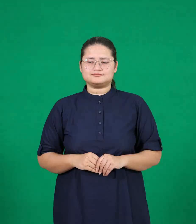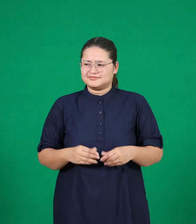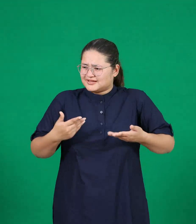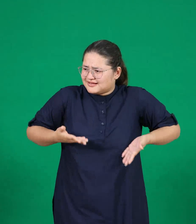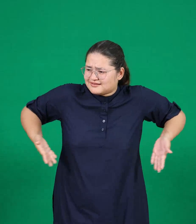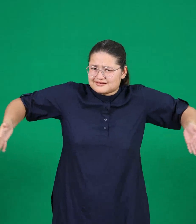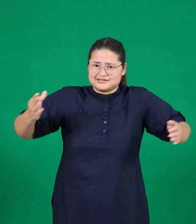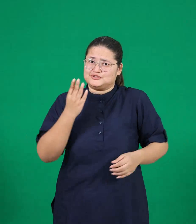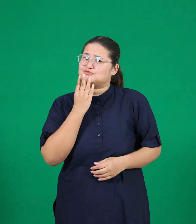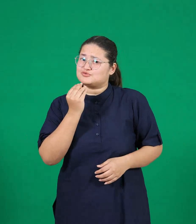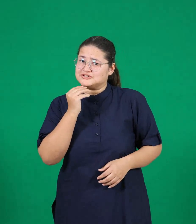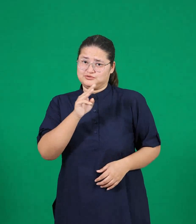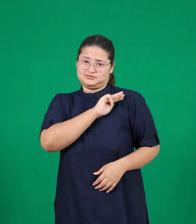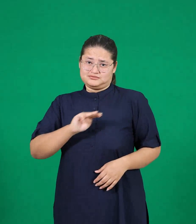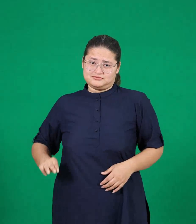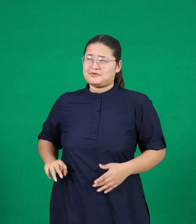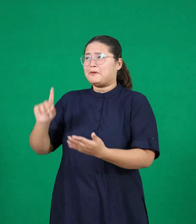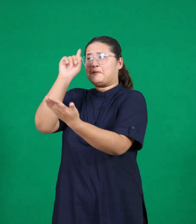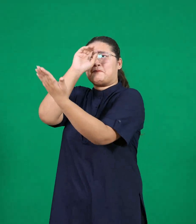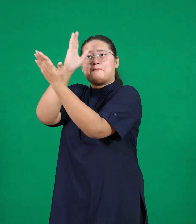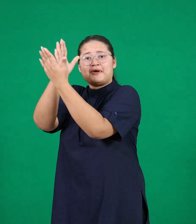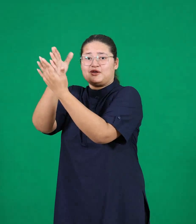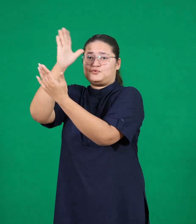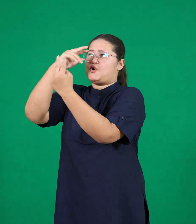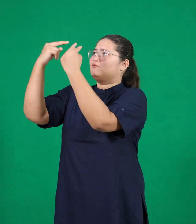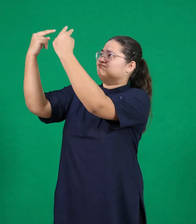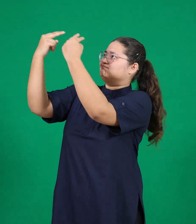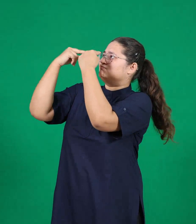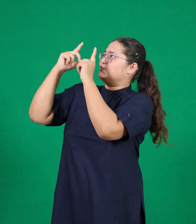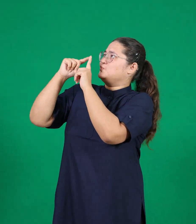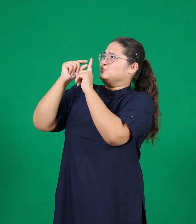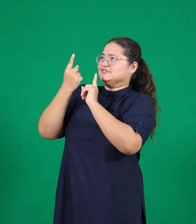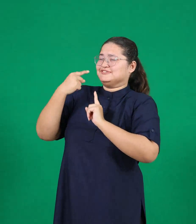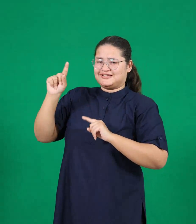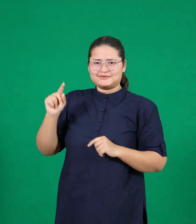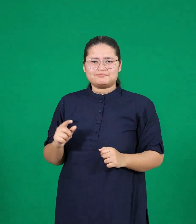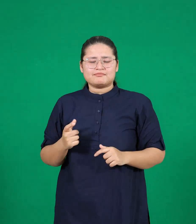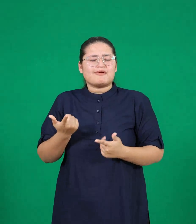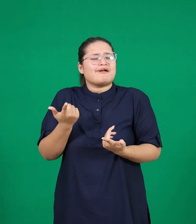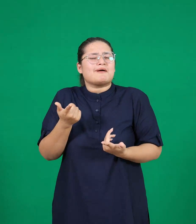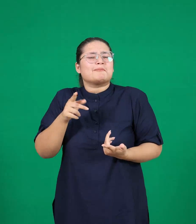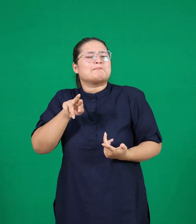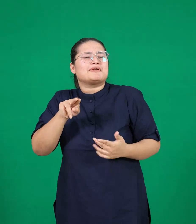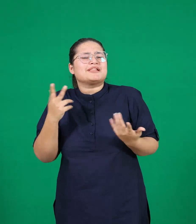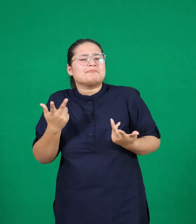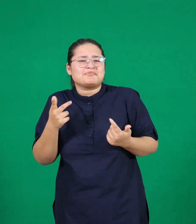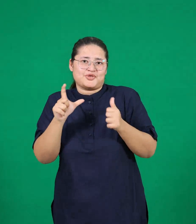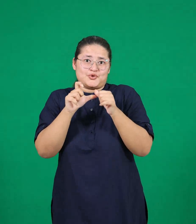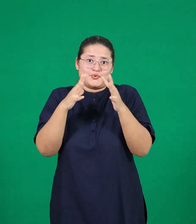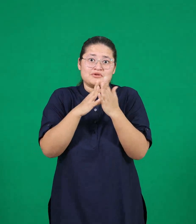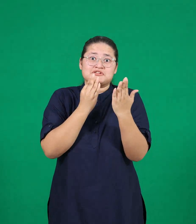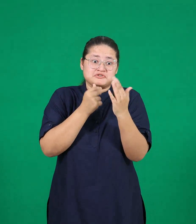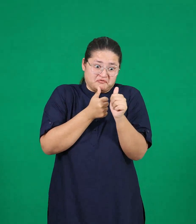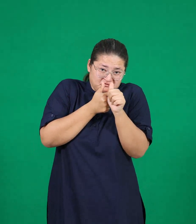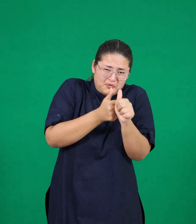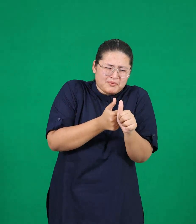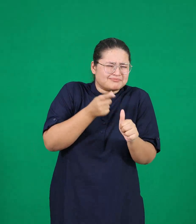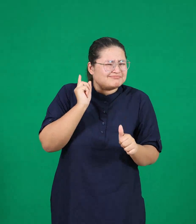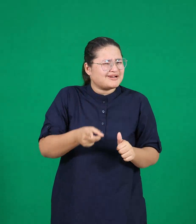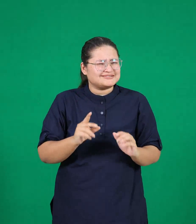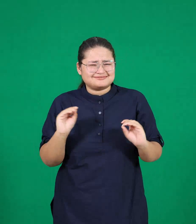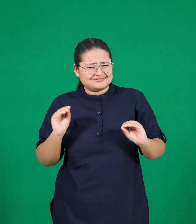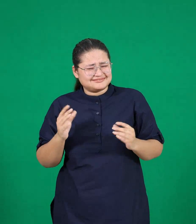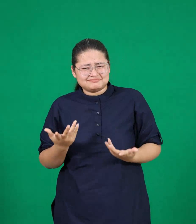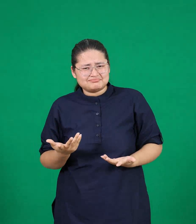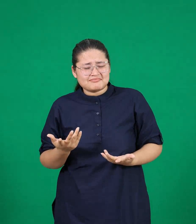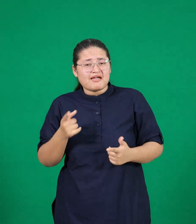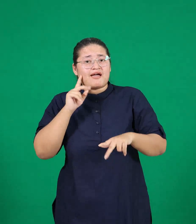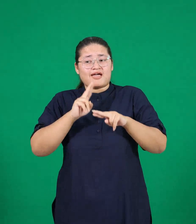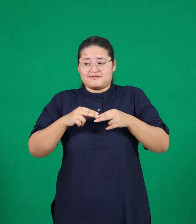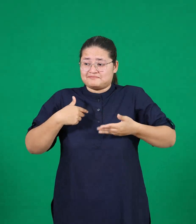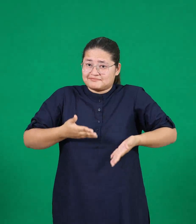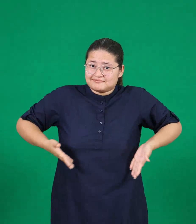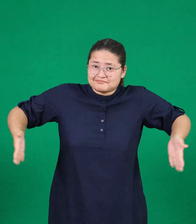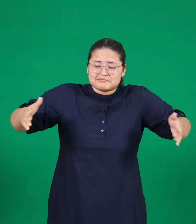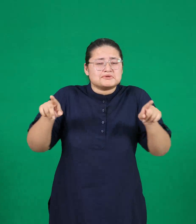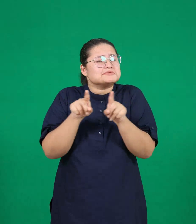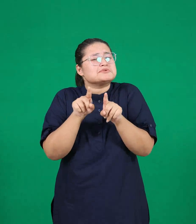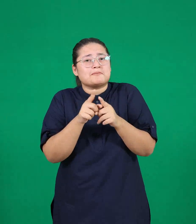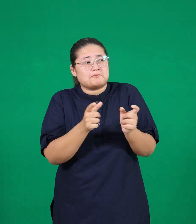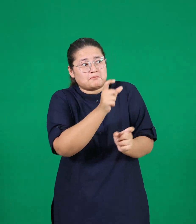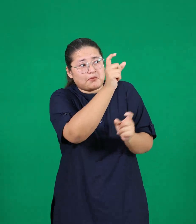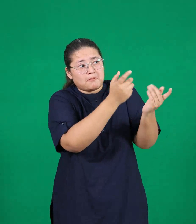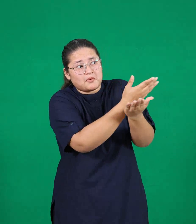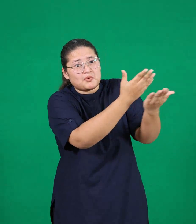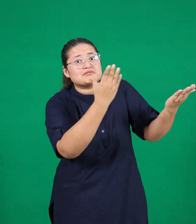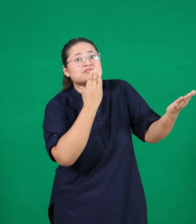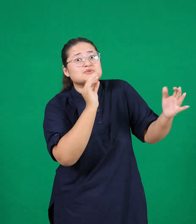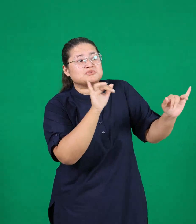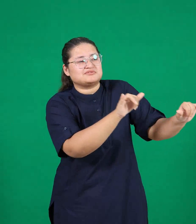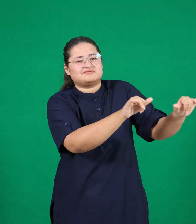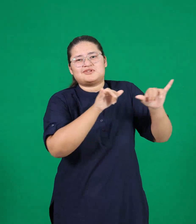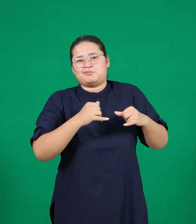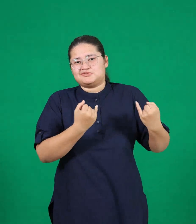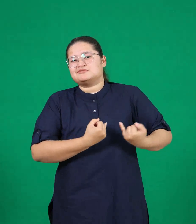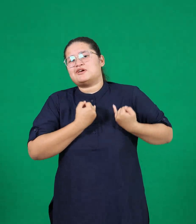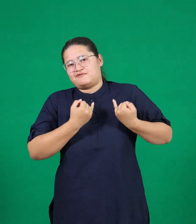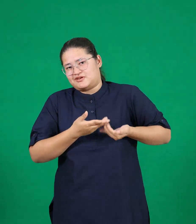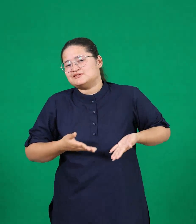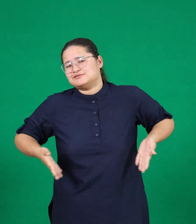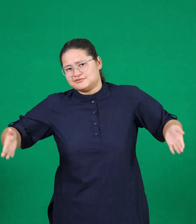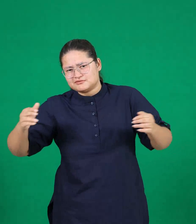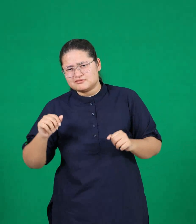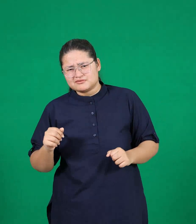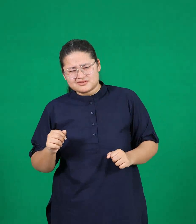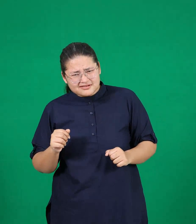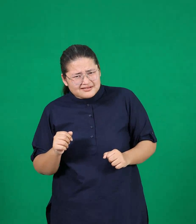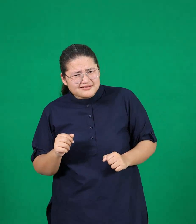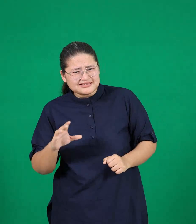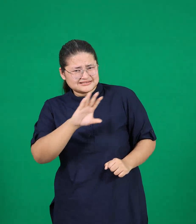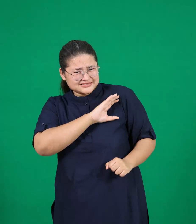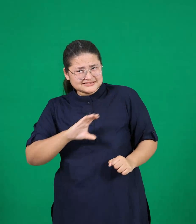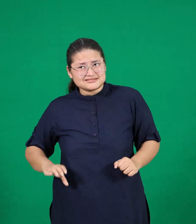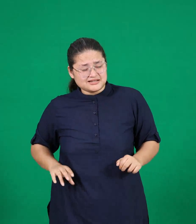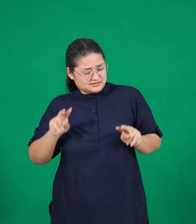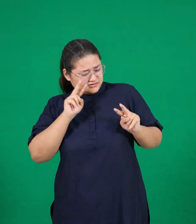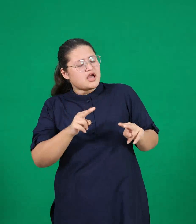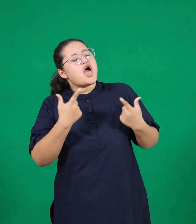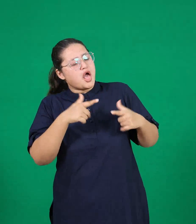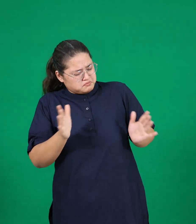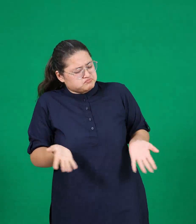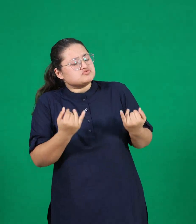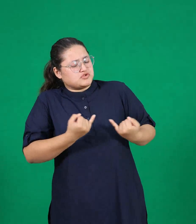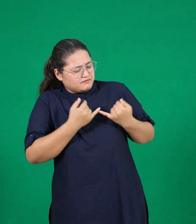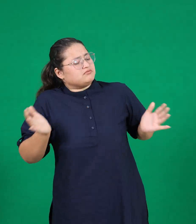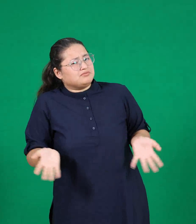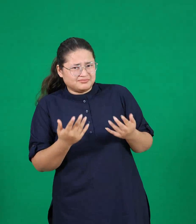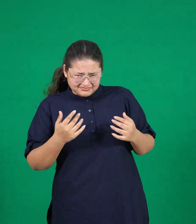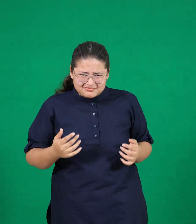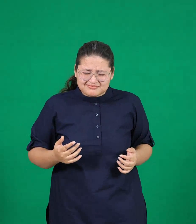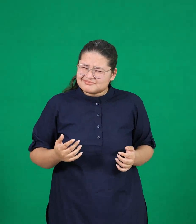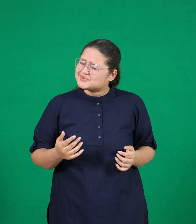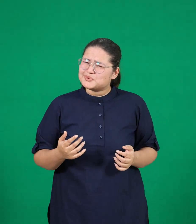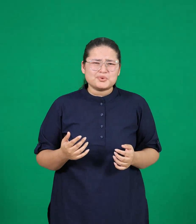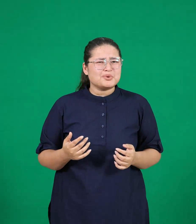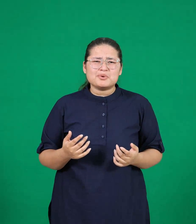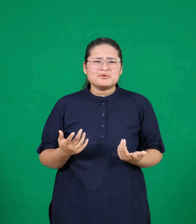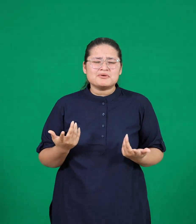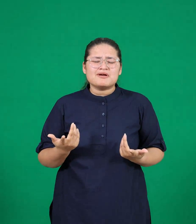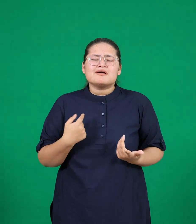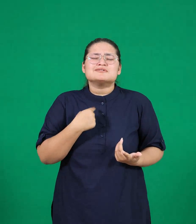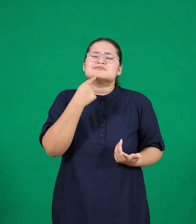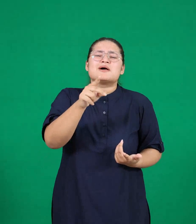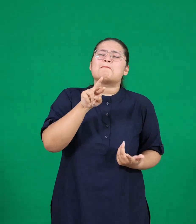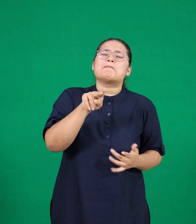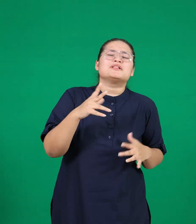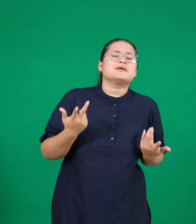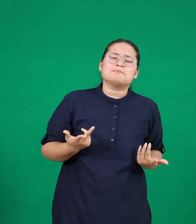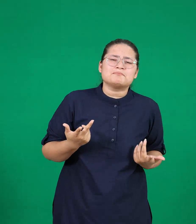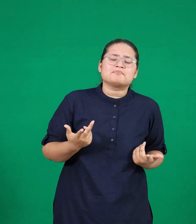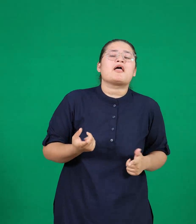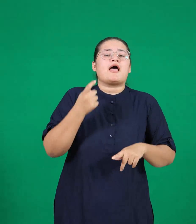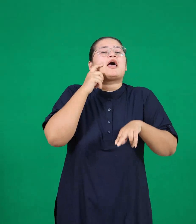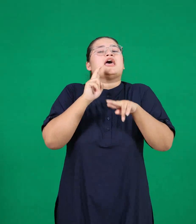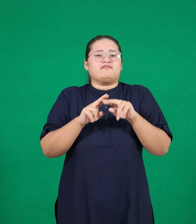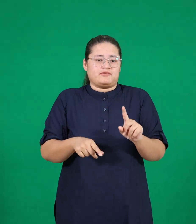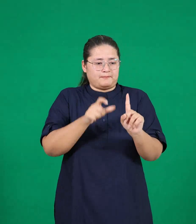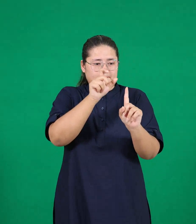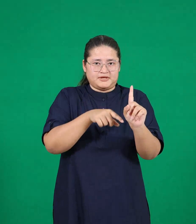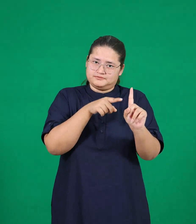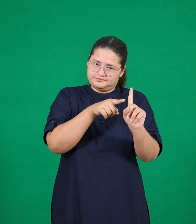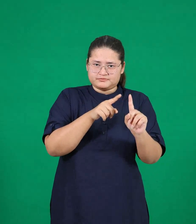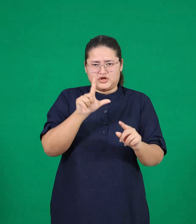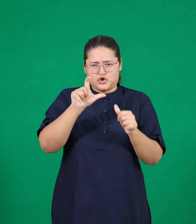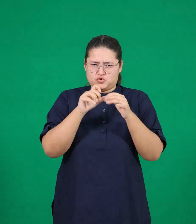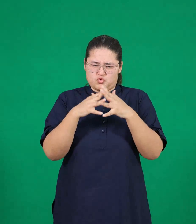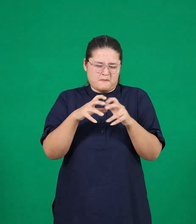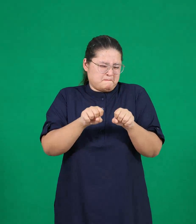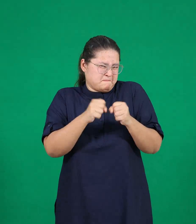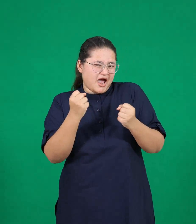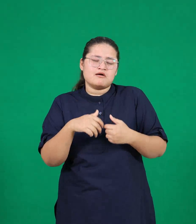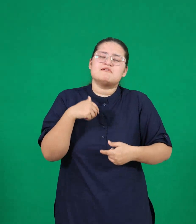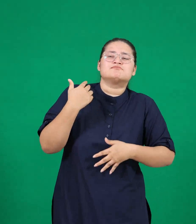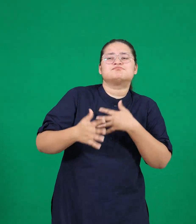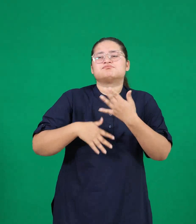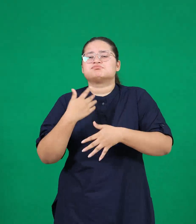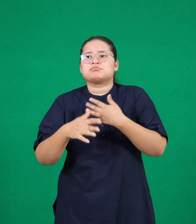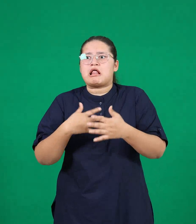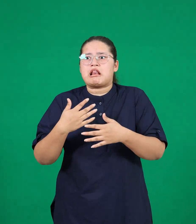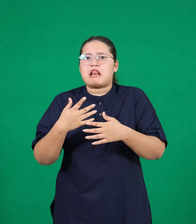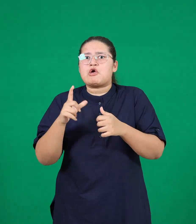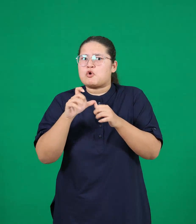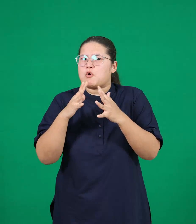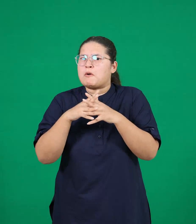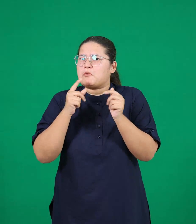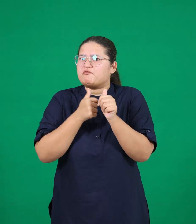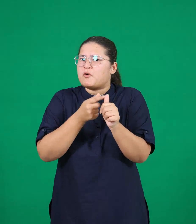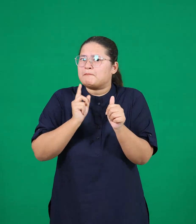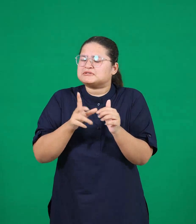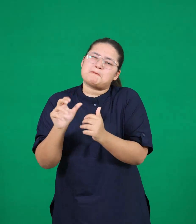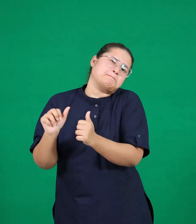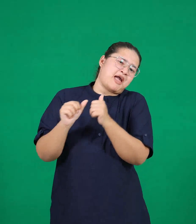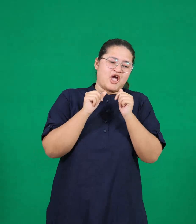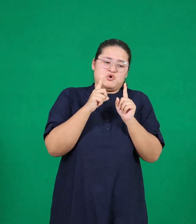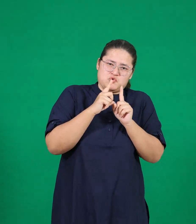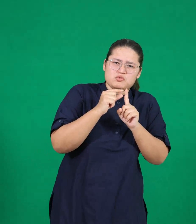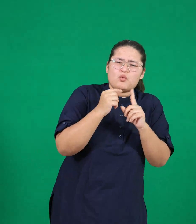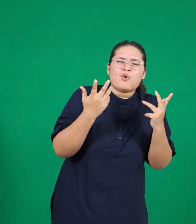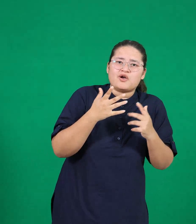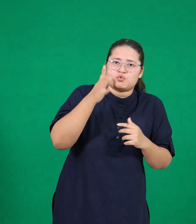But if, while we seek to be justified in Christ, we ourselves are found to be sinners, does that make Christ a minister of sin?